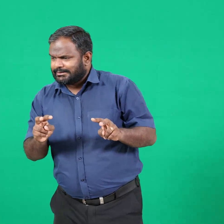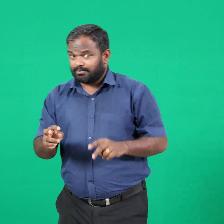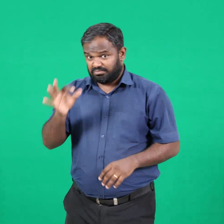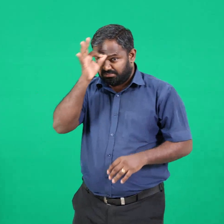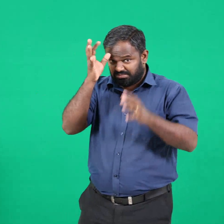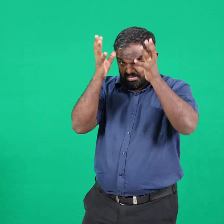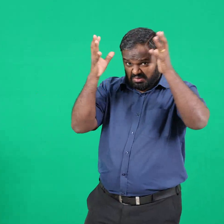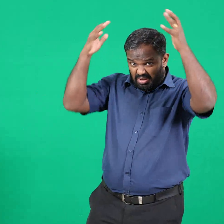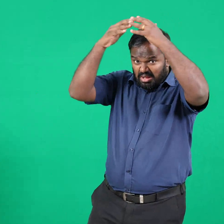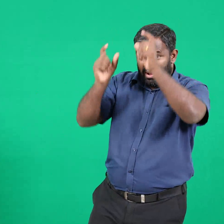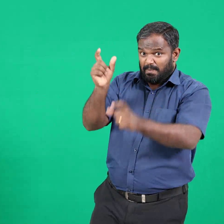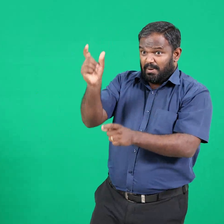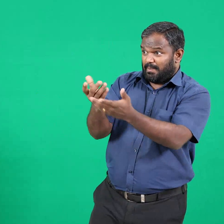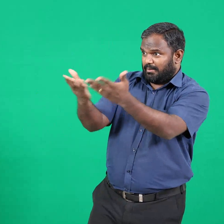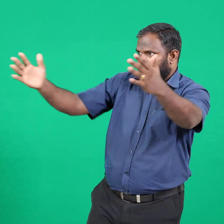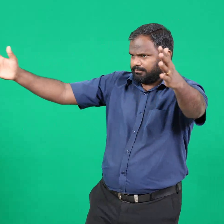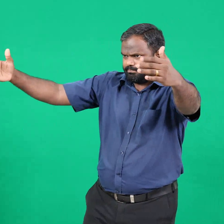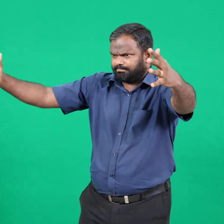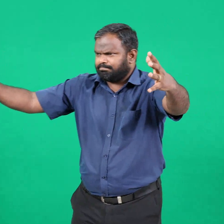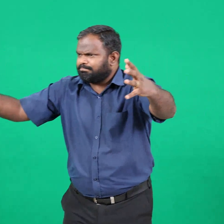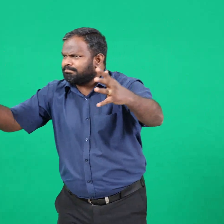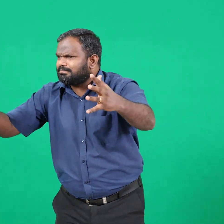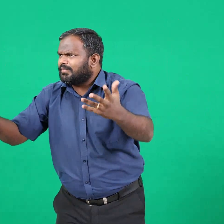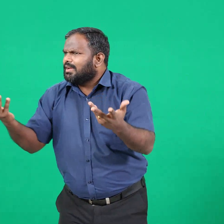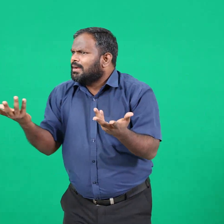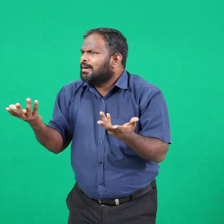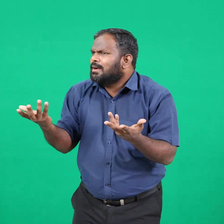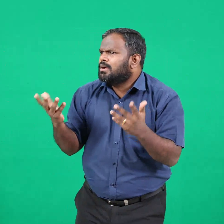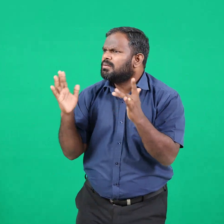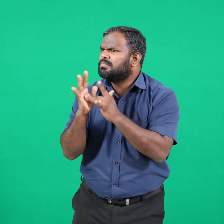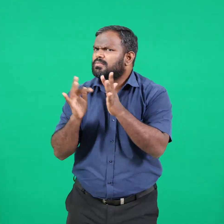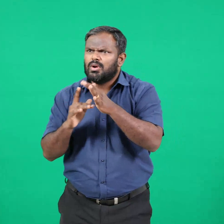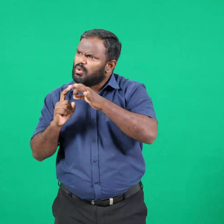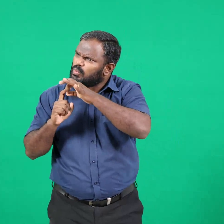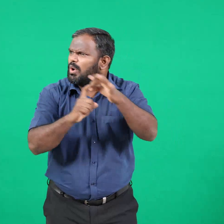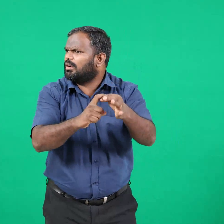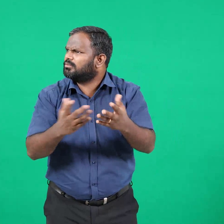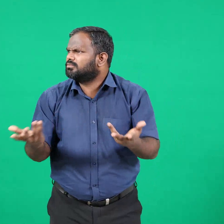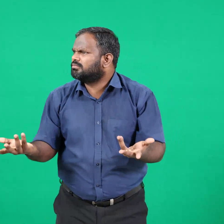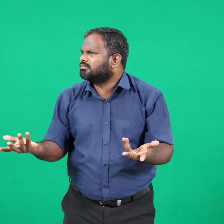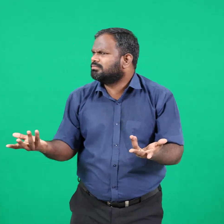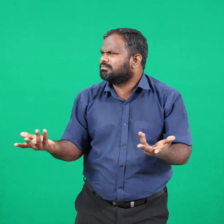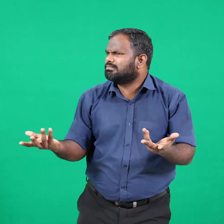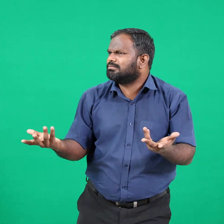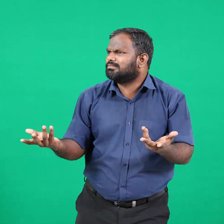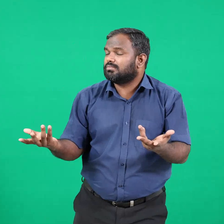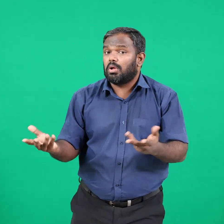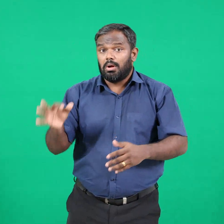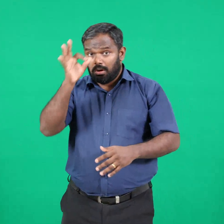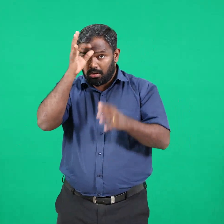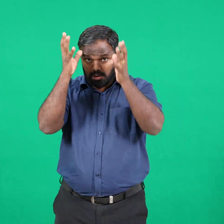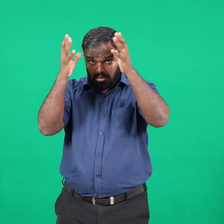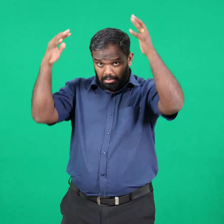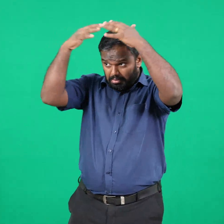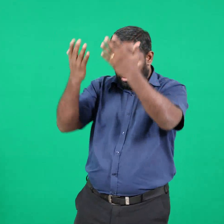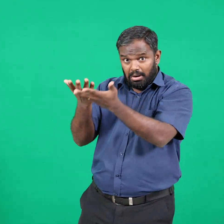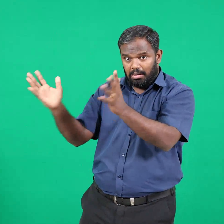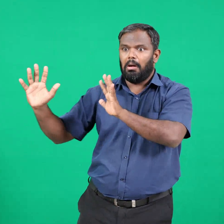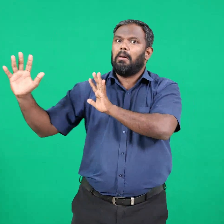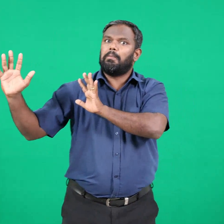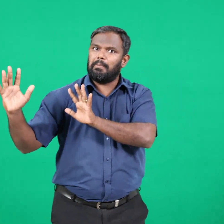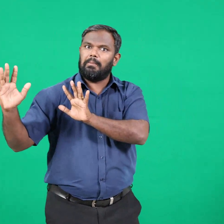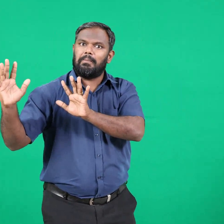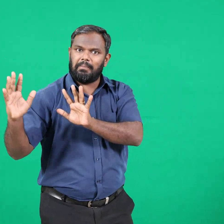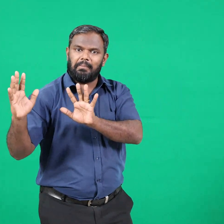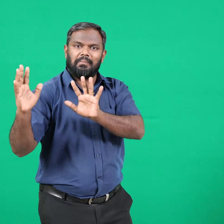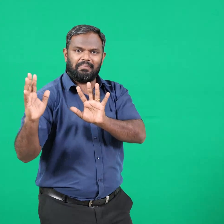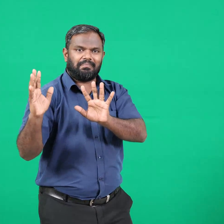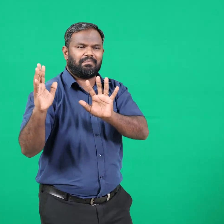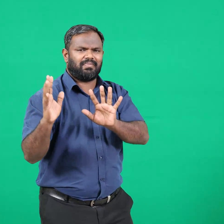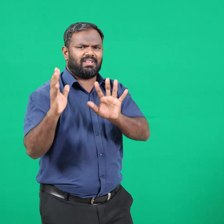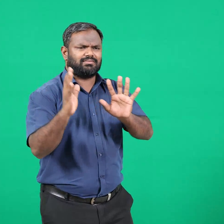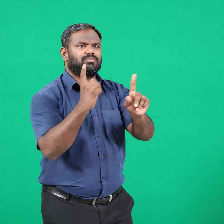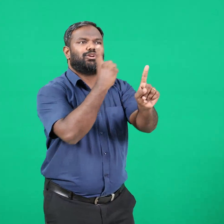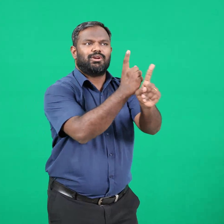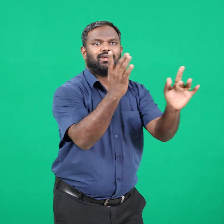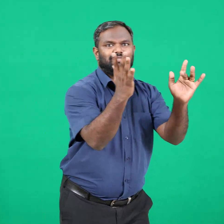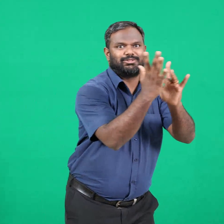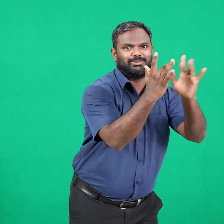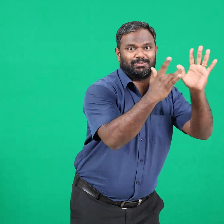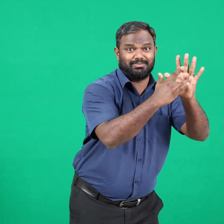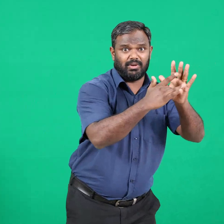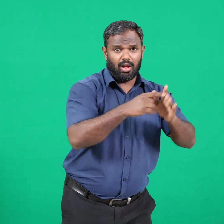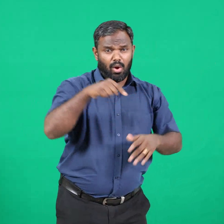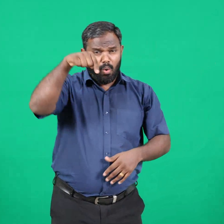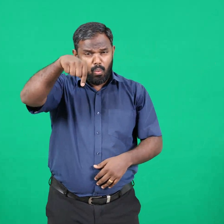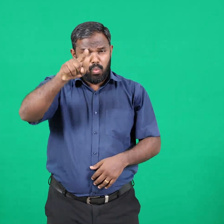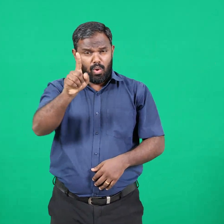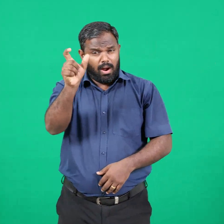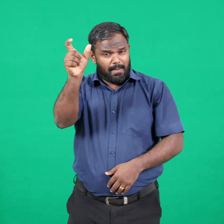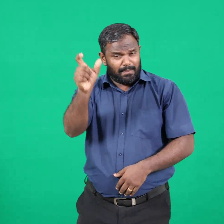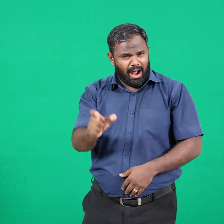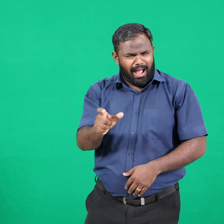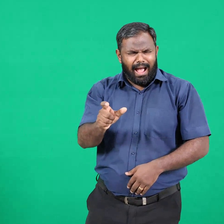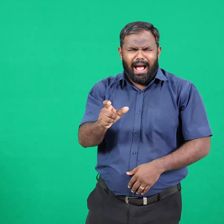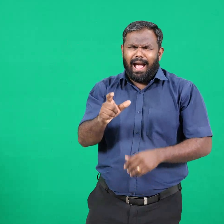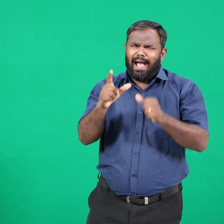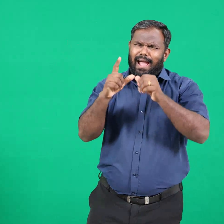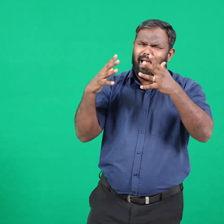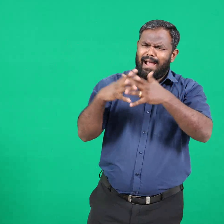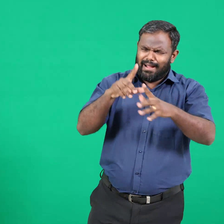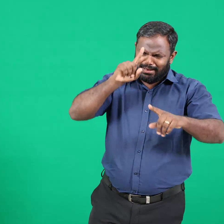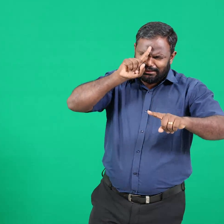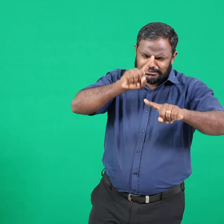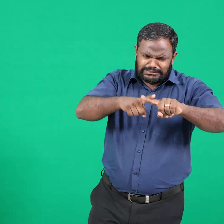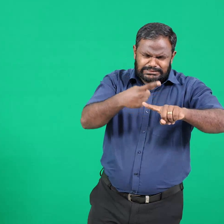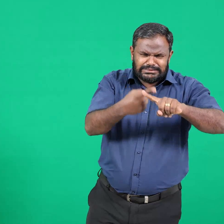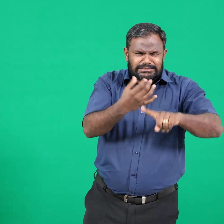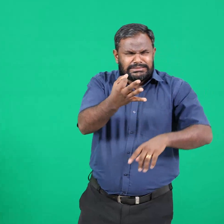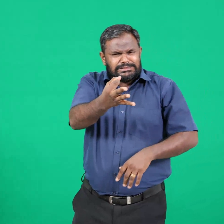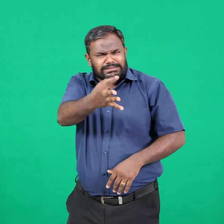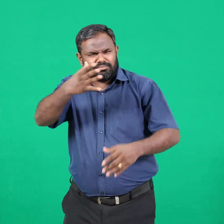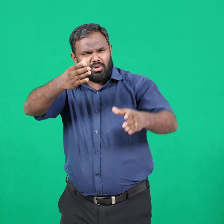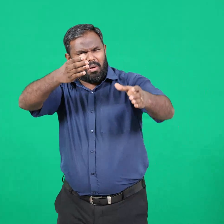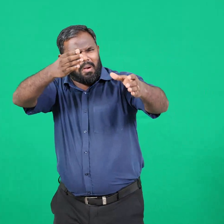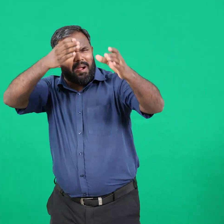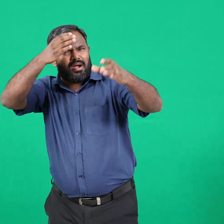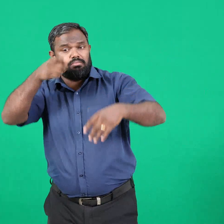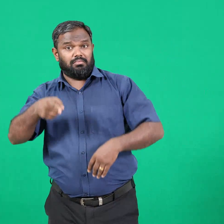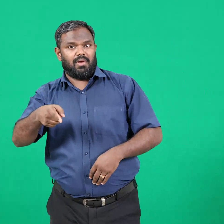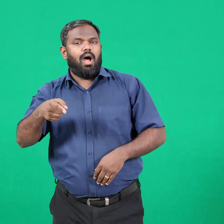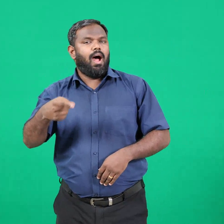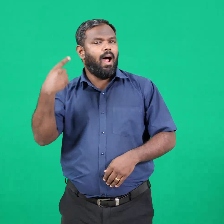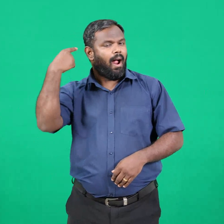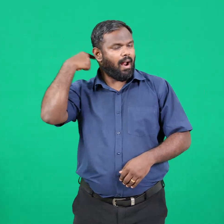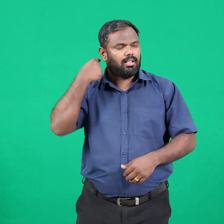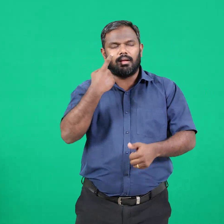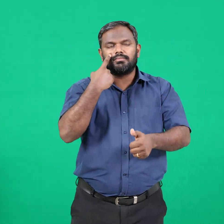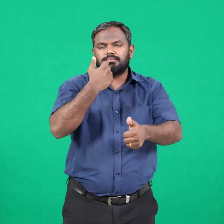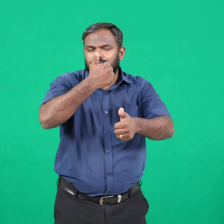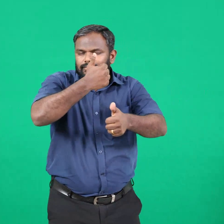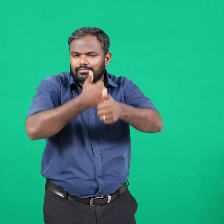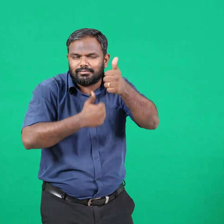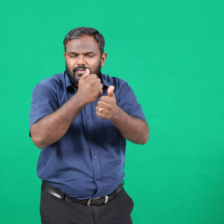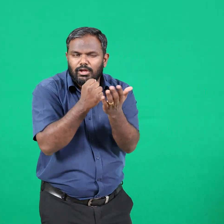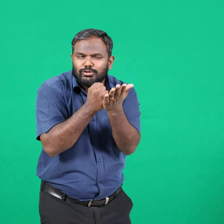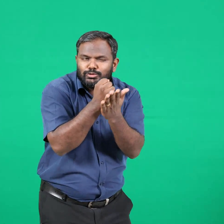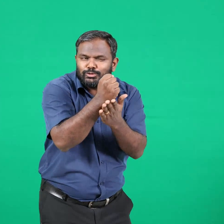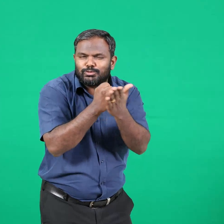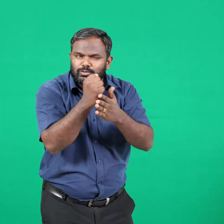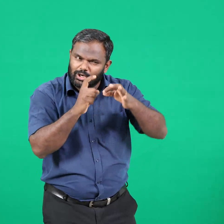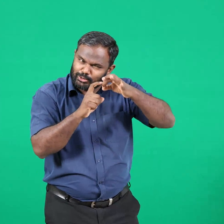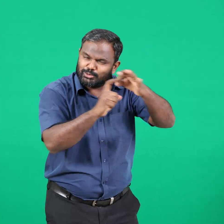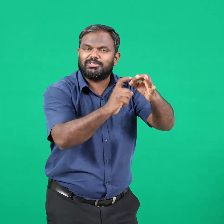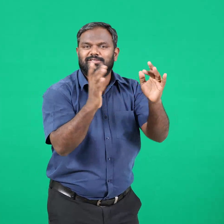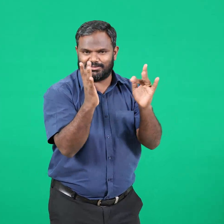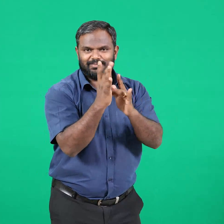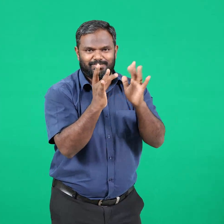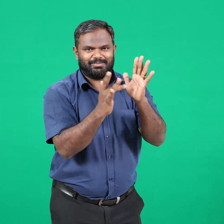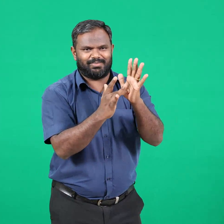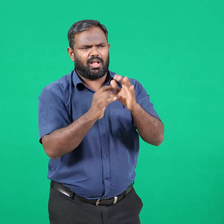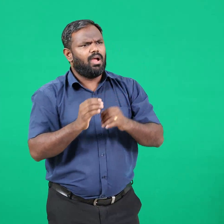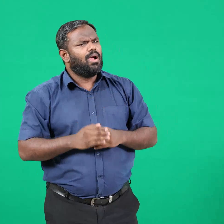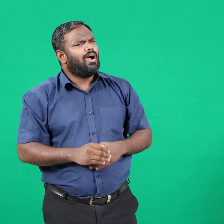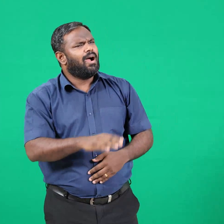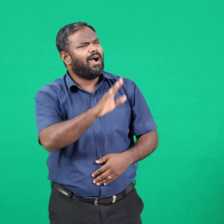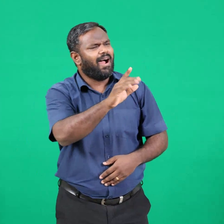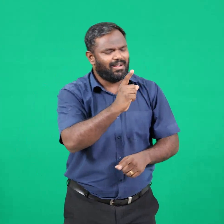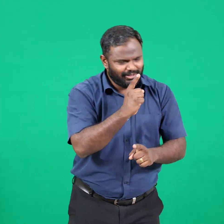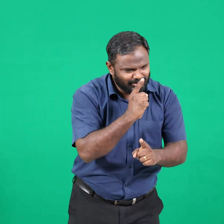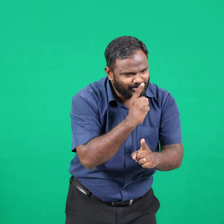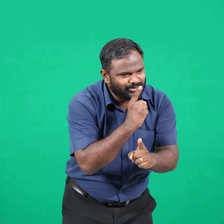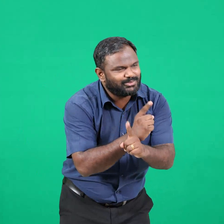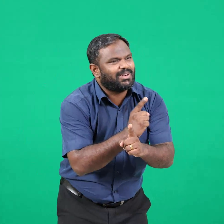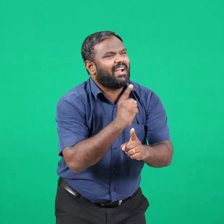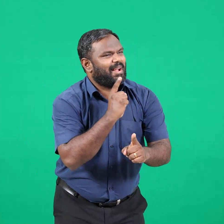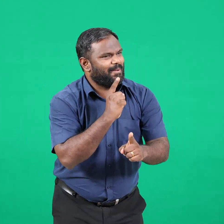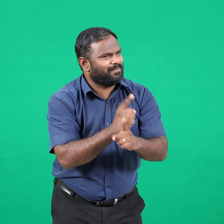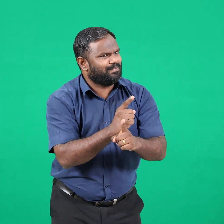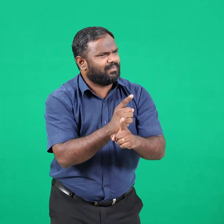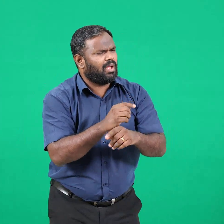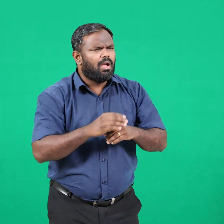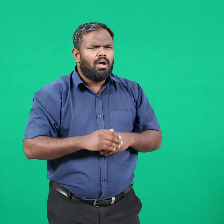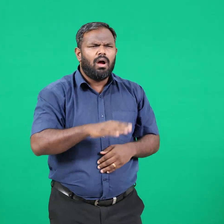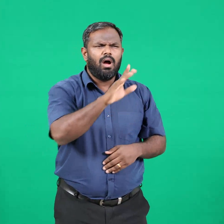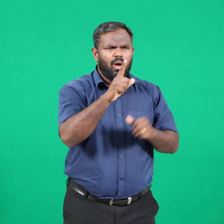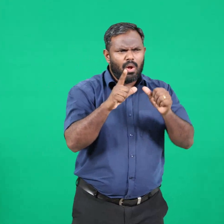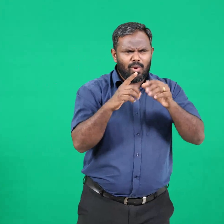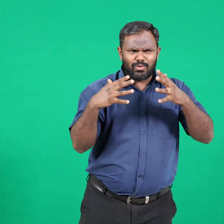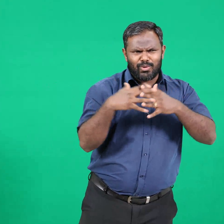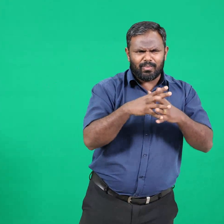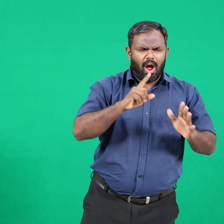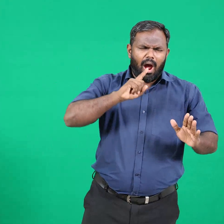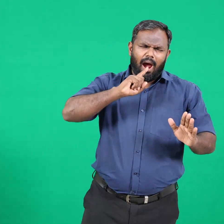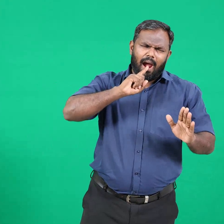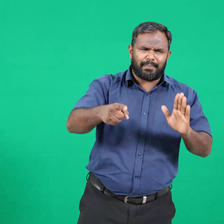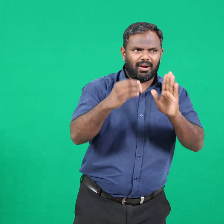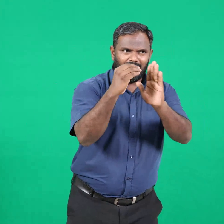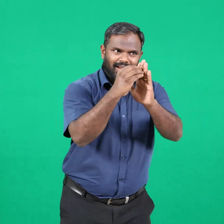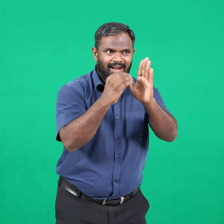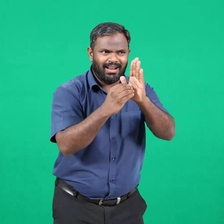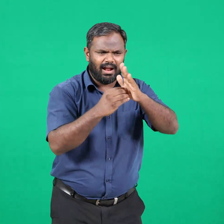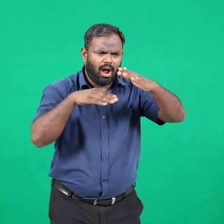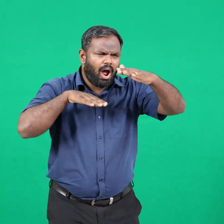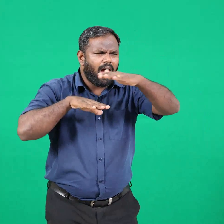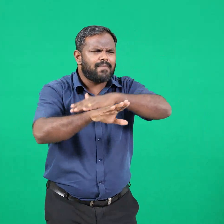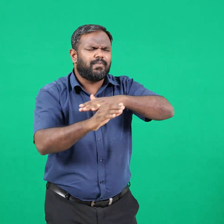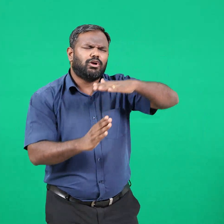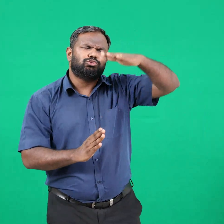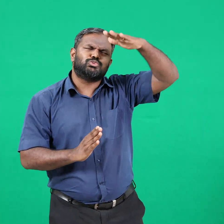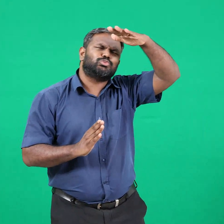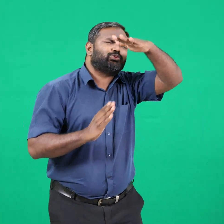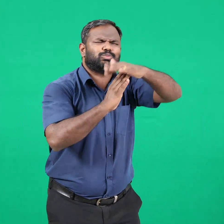One of them, an expert in the law, tested Him with a question: "Teacher, which commandment is the greatest in the Law?"